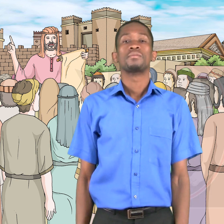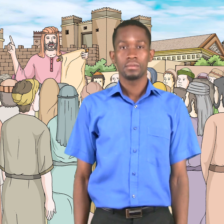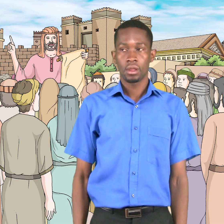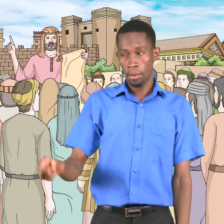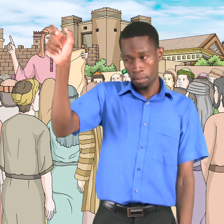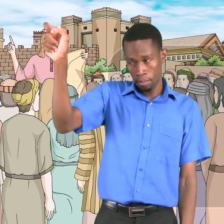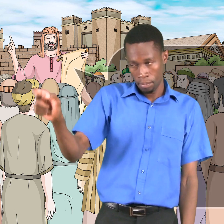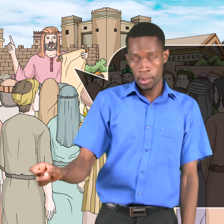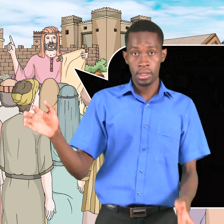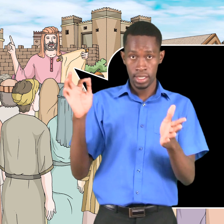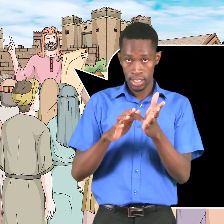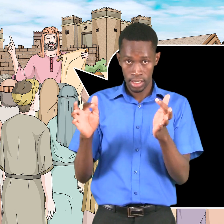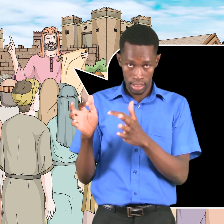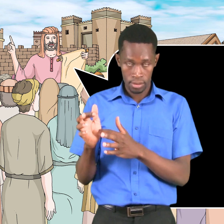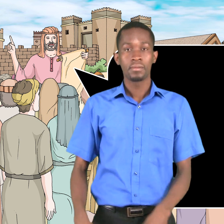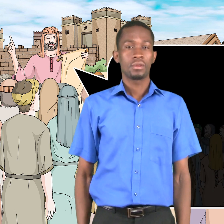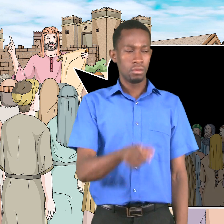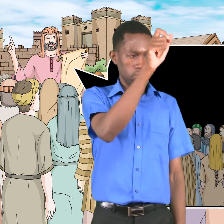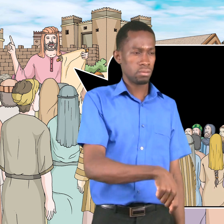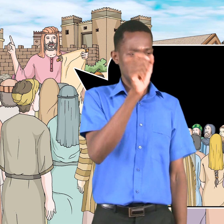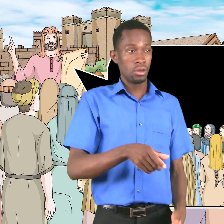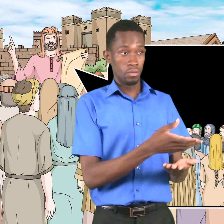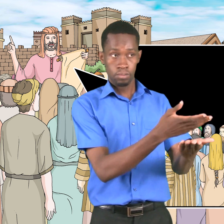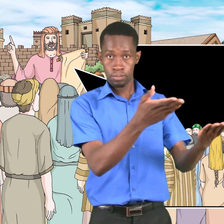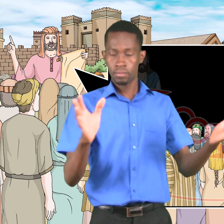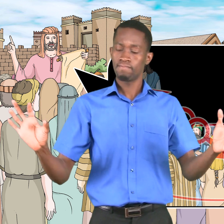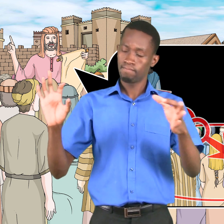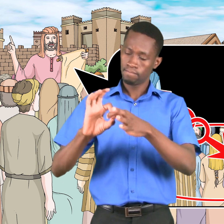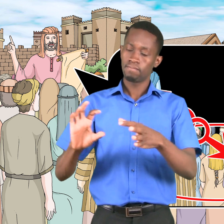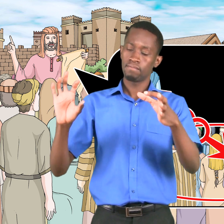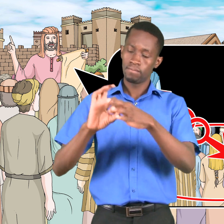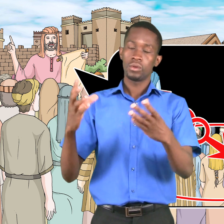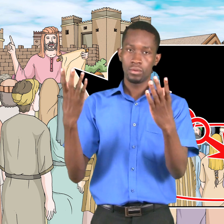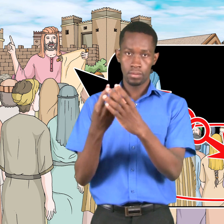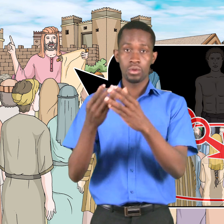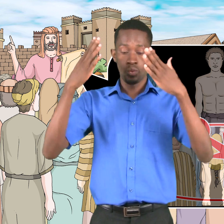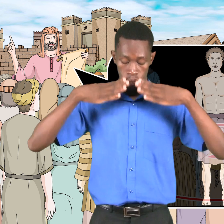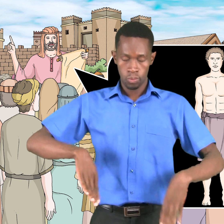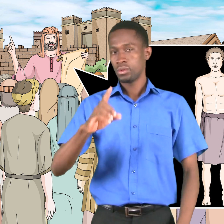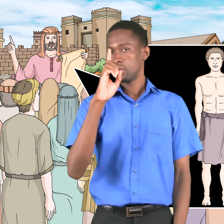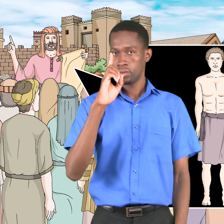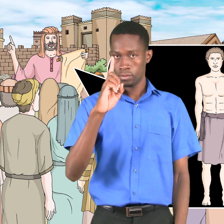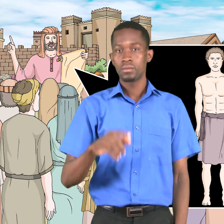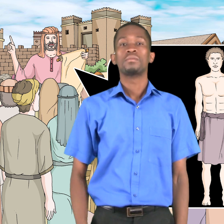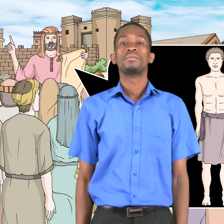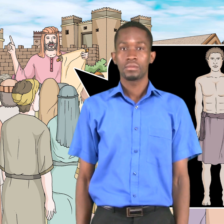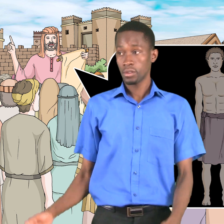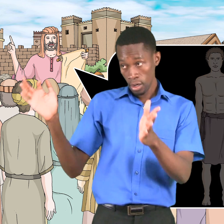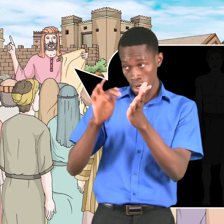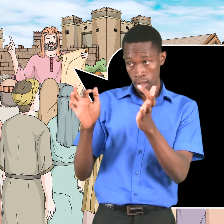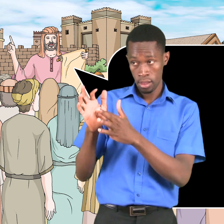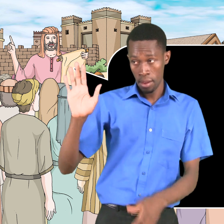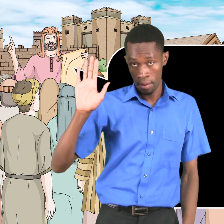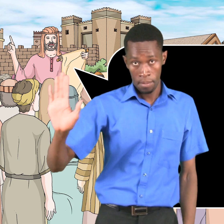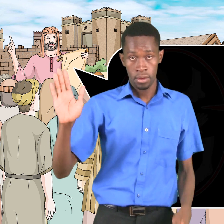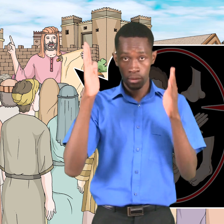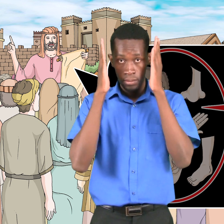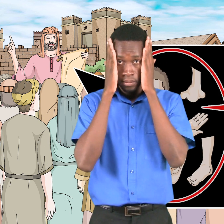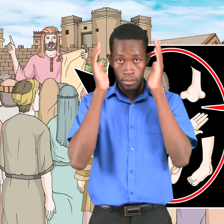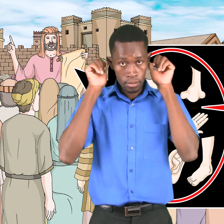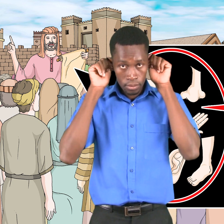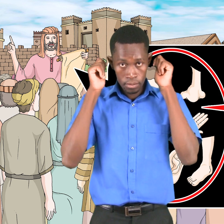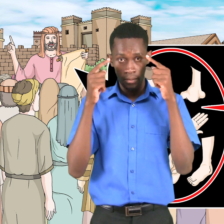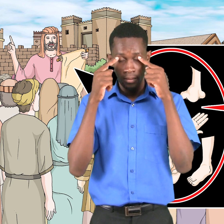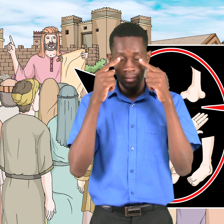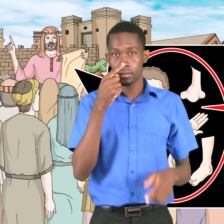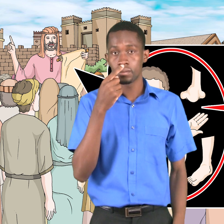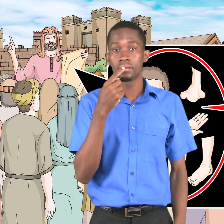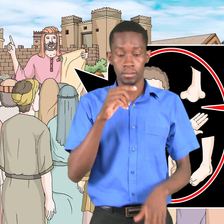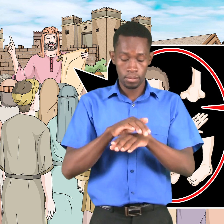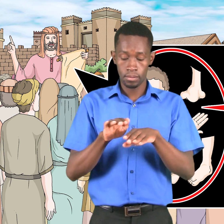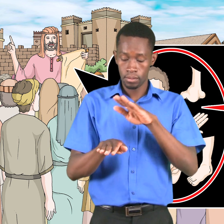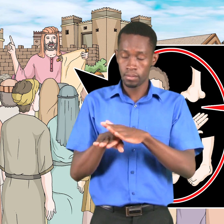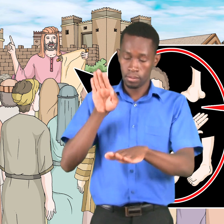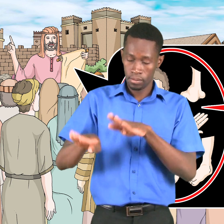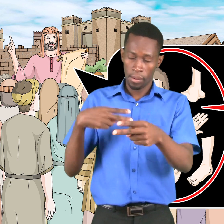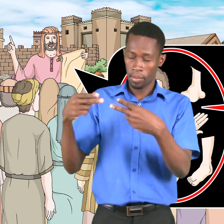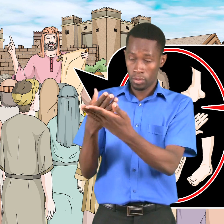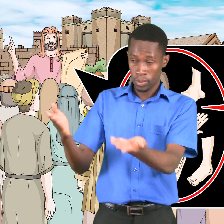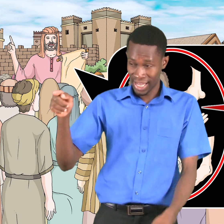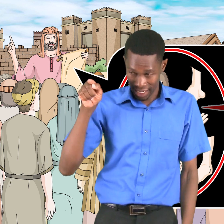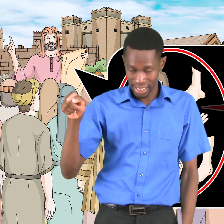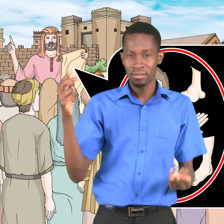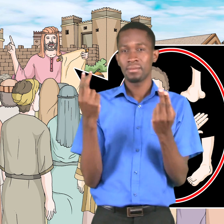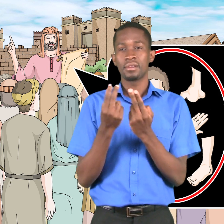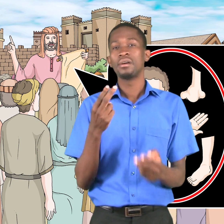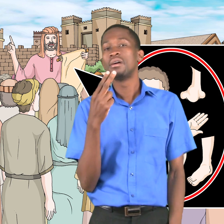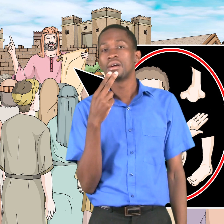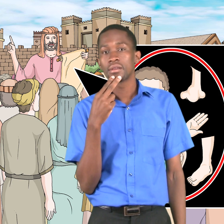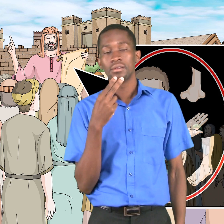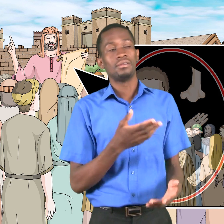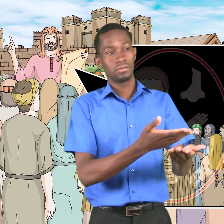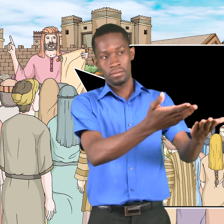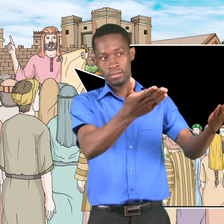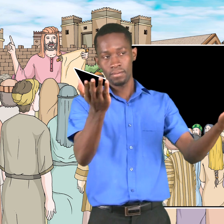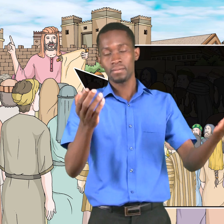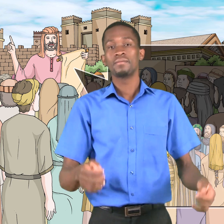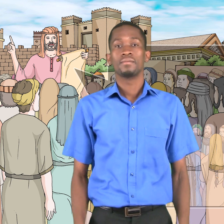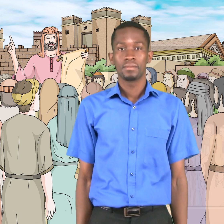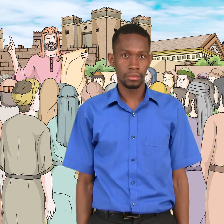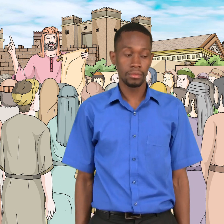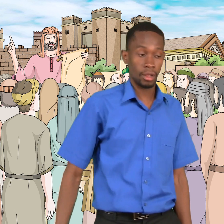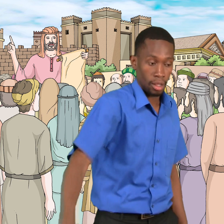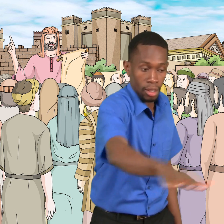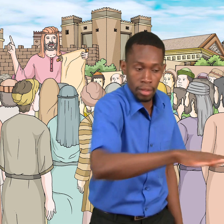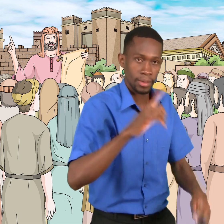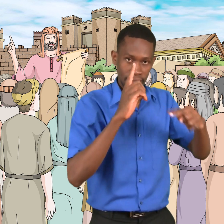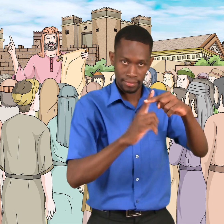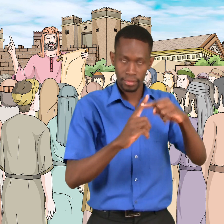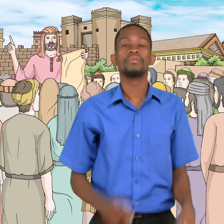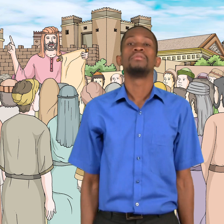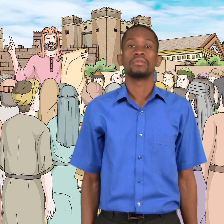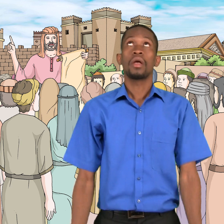Now you are the body of Christ, and each of you is a member of it.